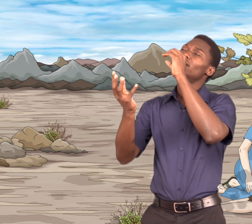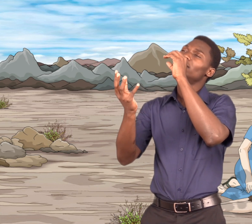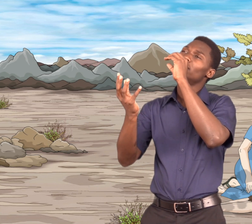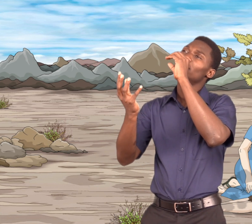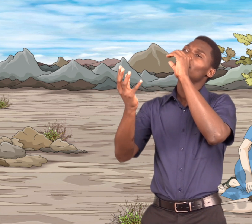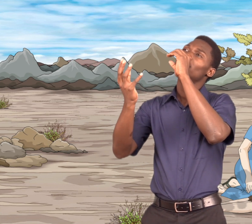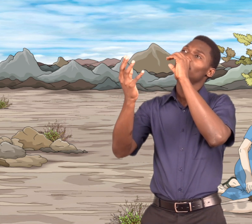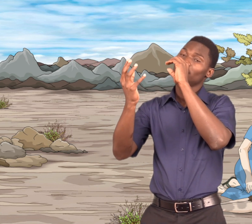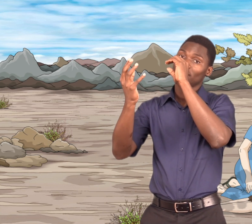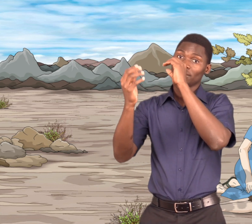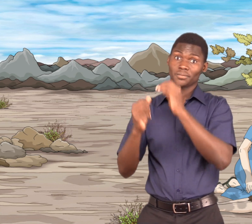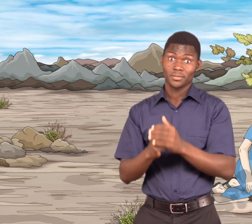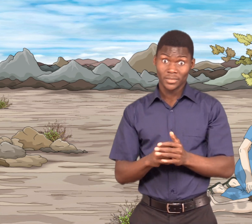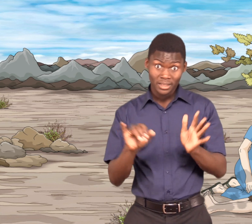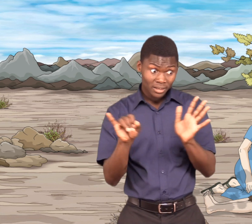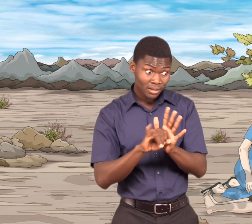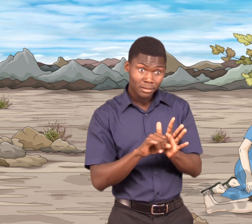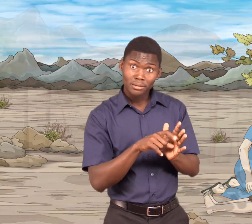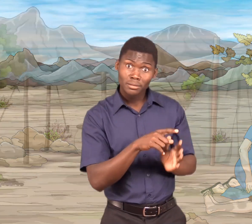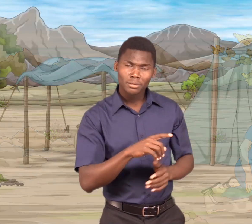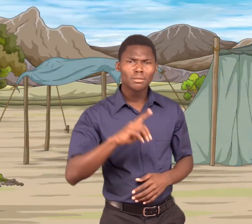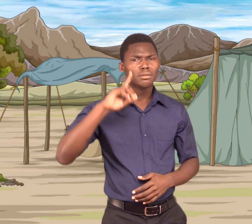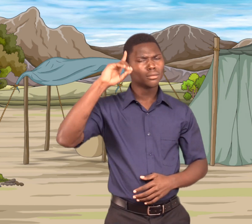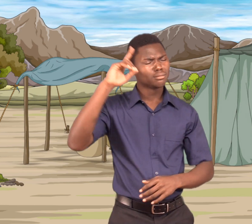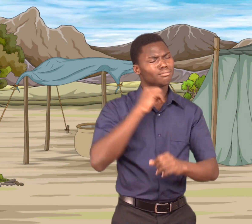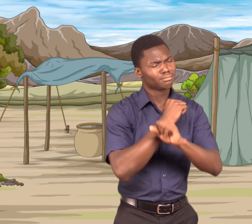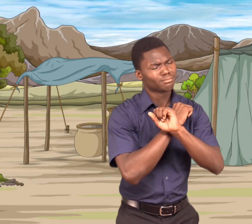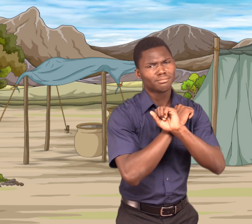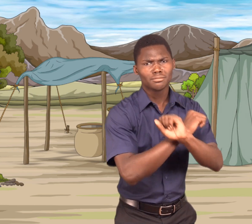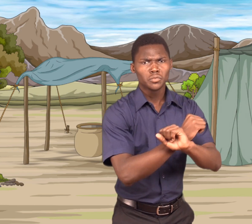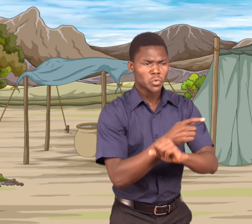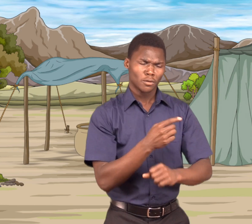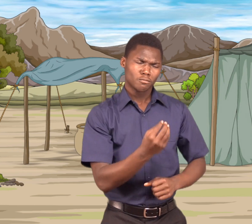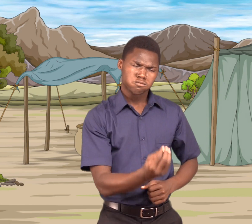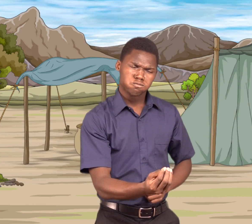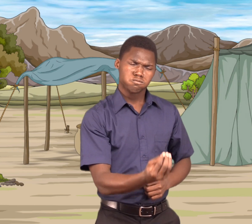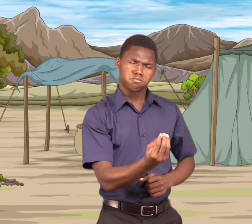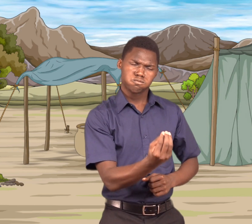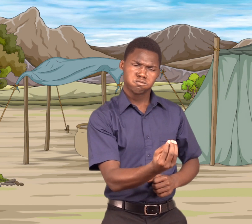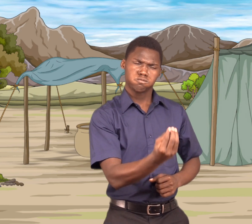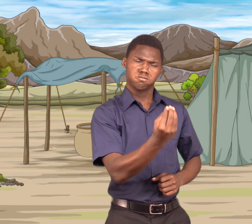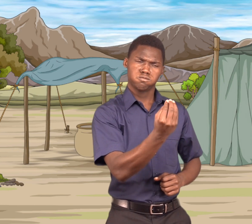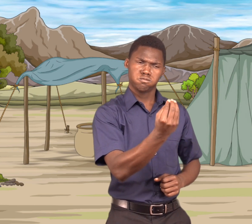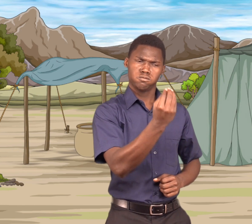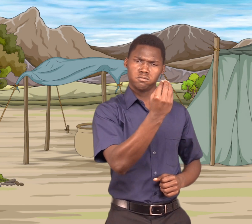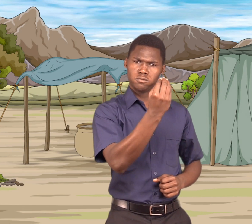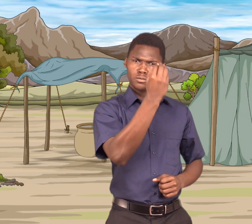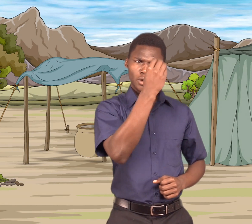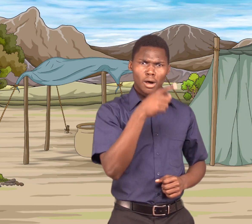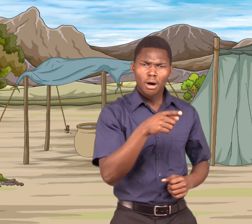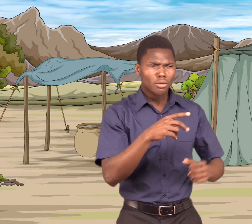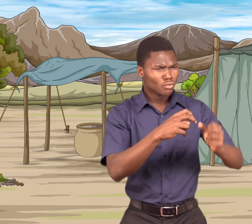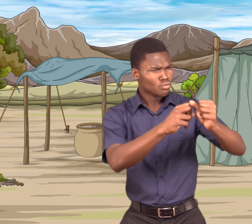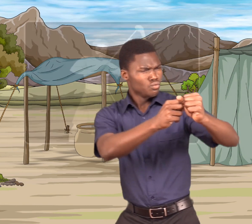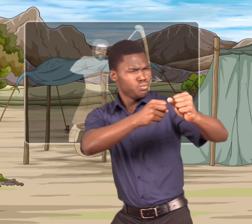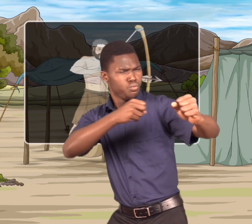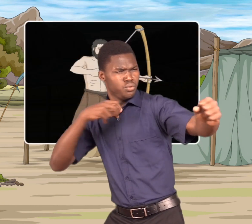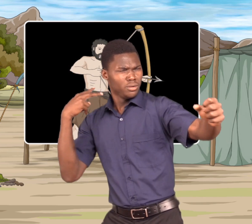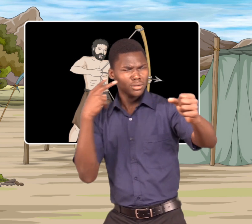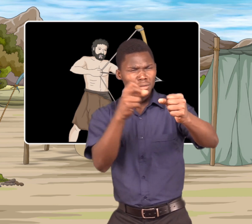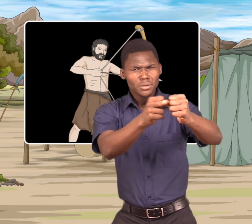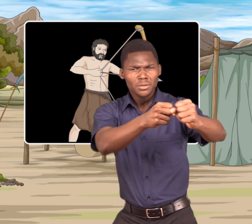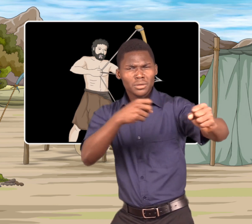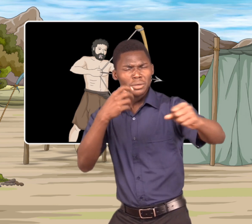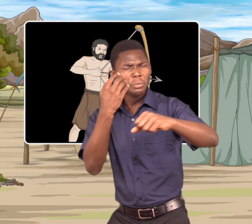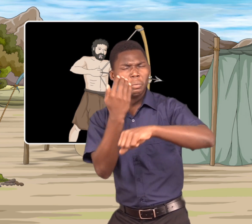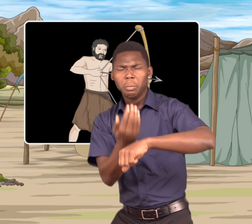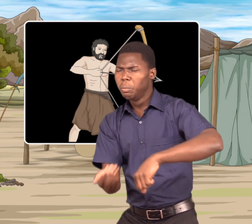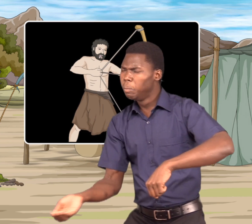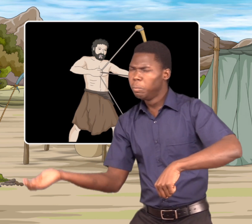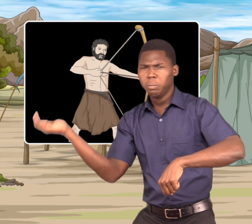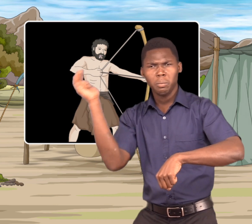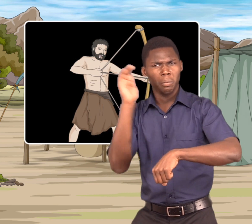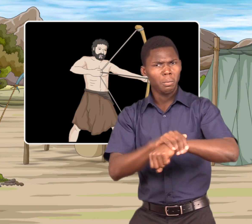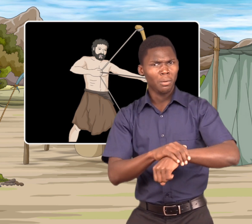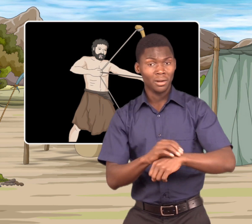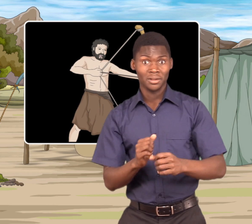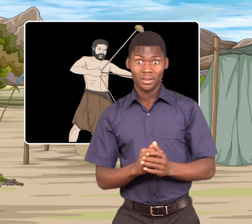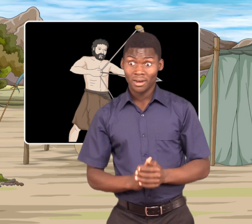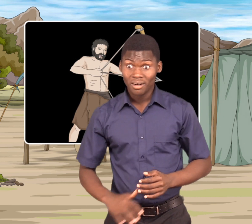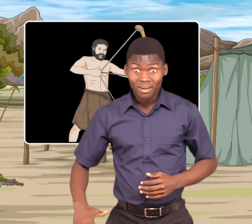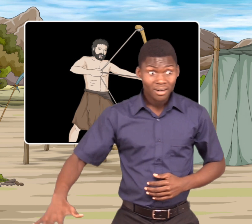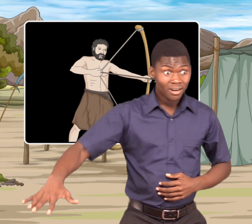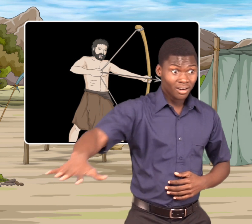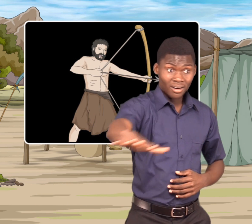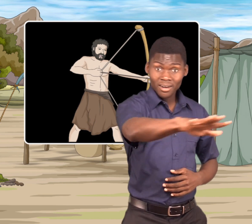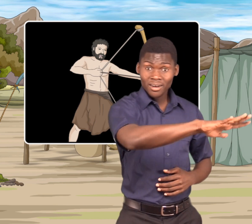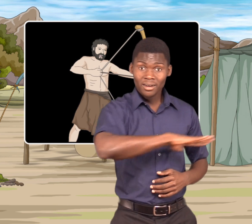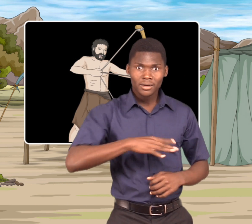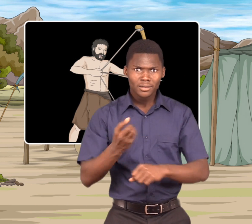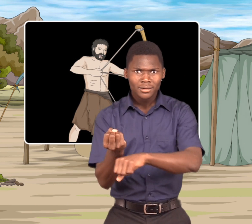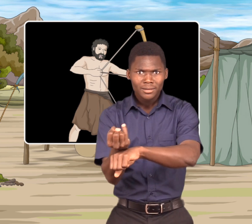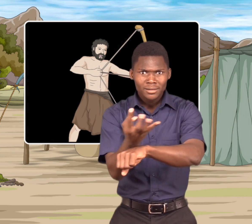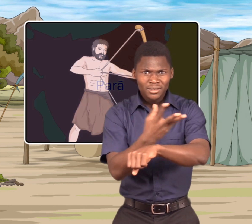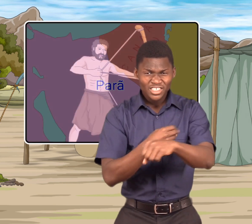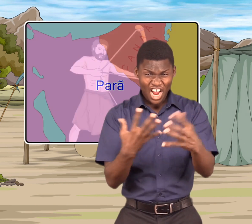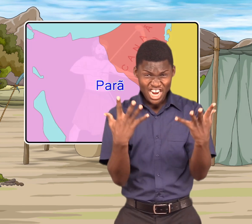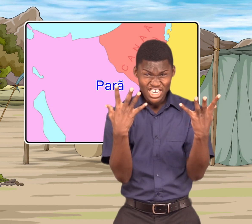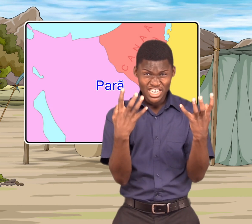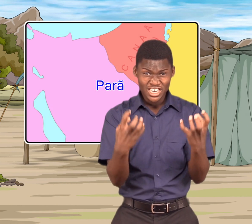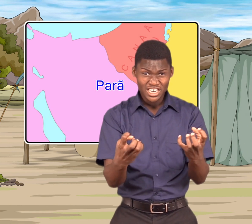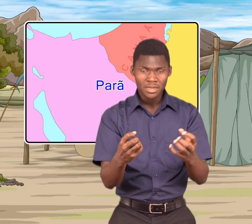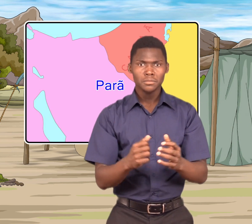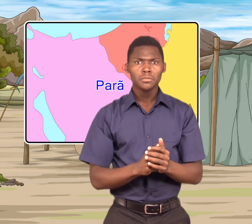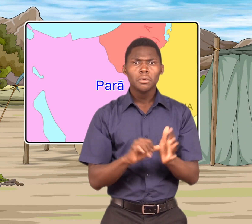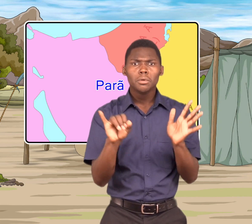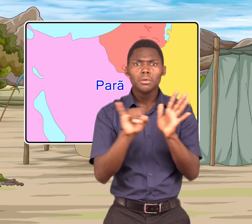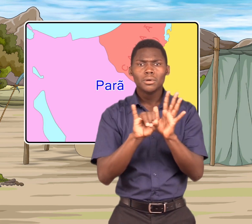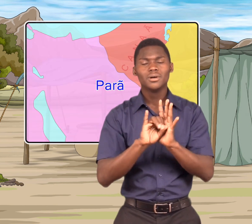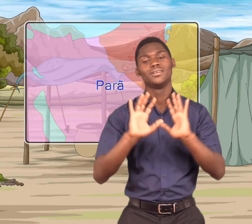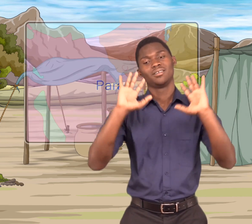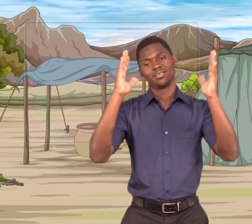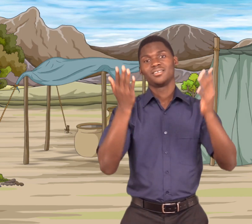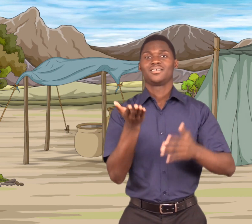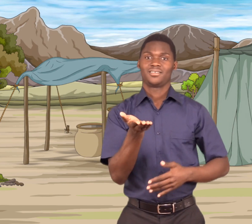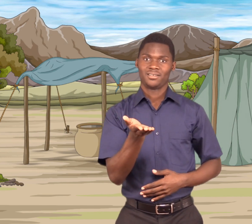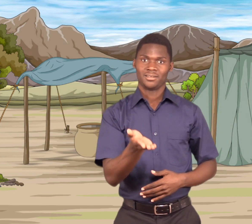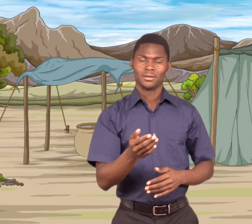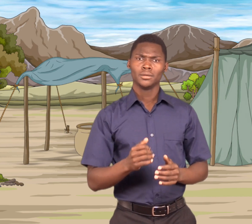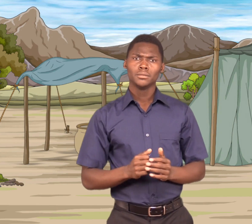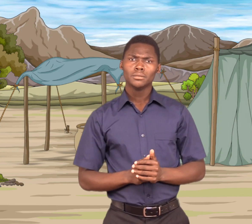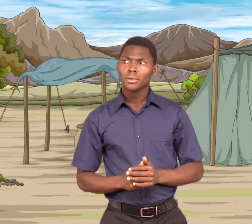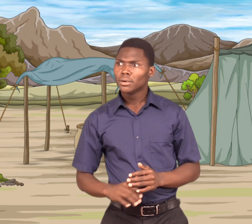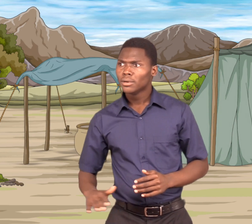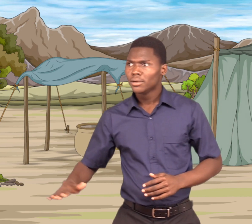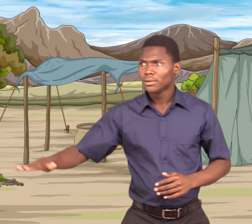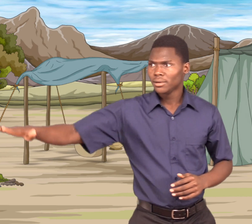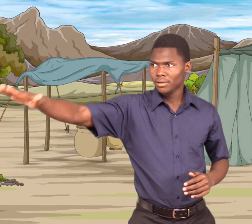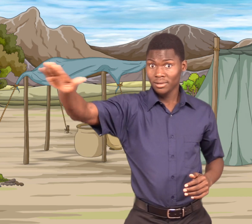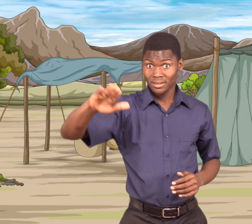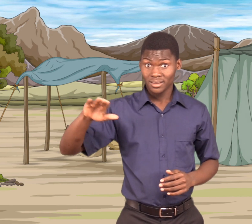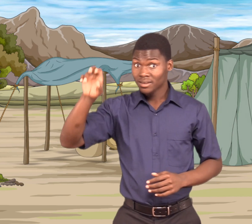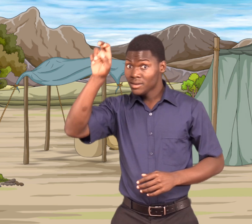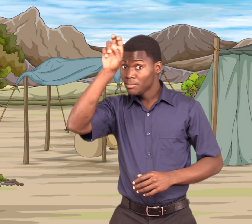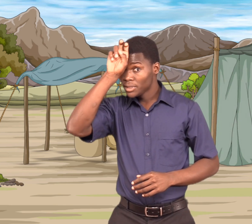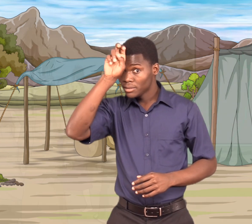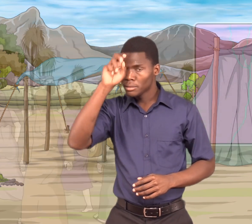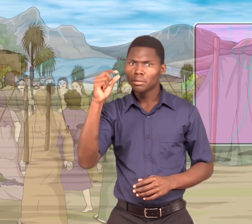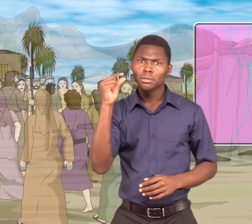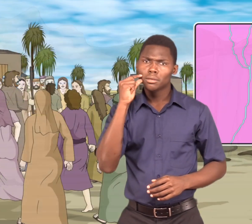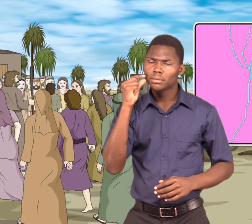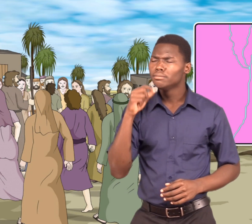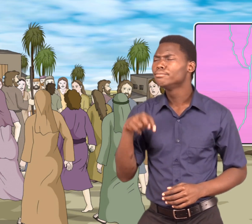And God was with the boy, and he grew up and settled in the wilderness and became a great archer.